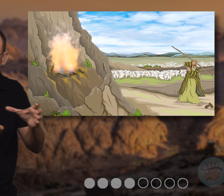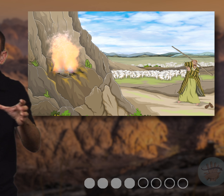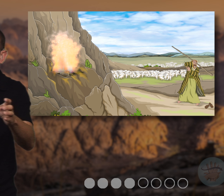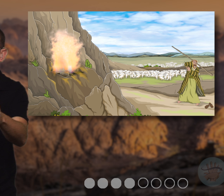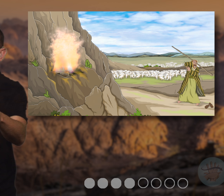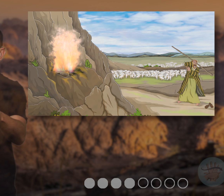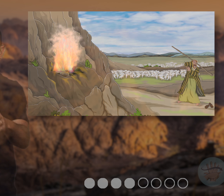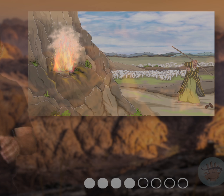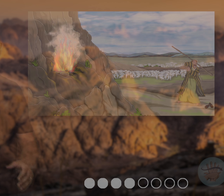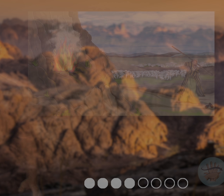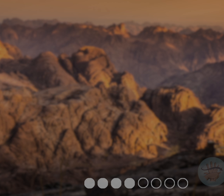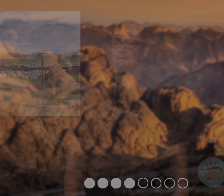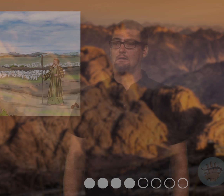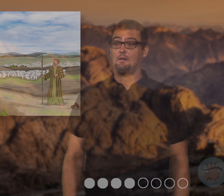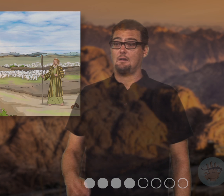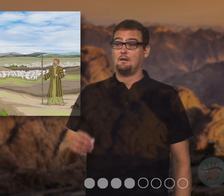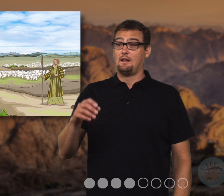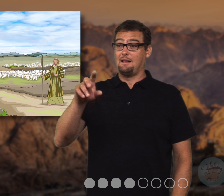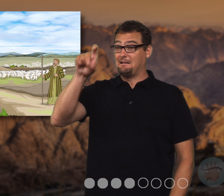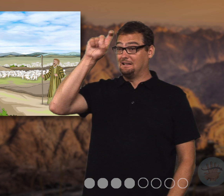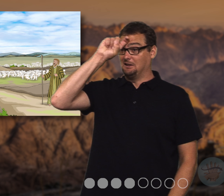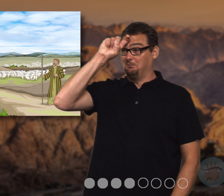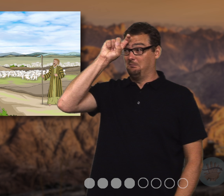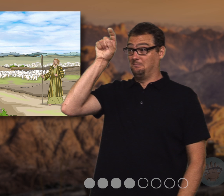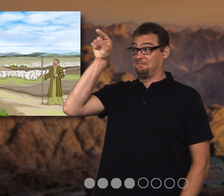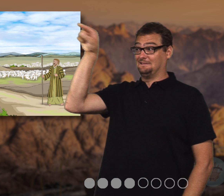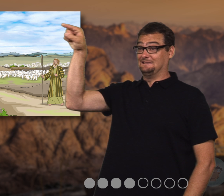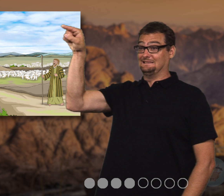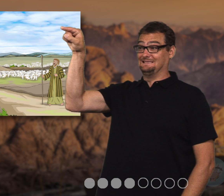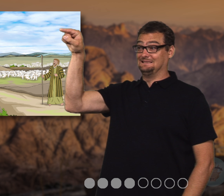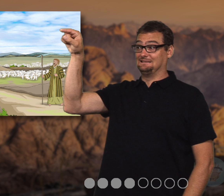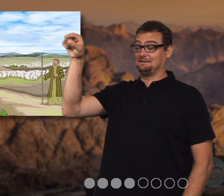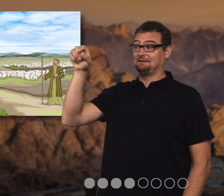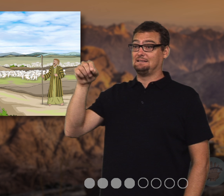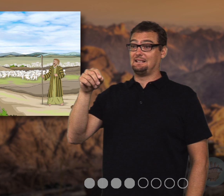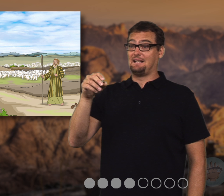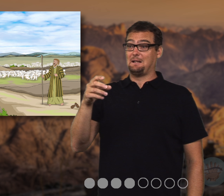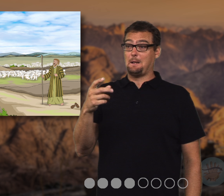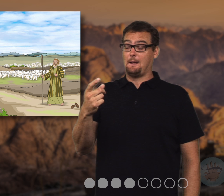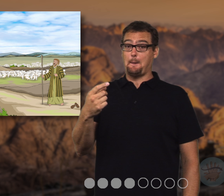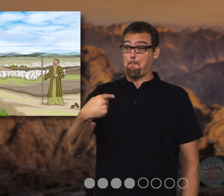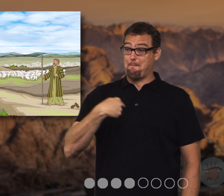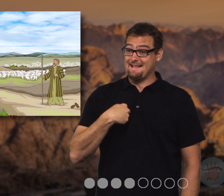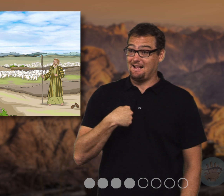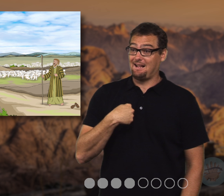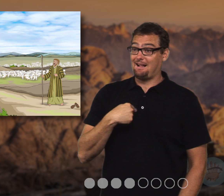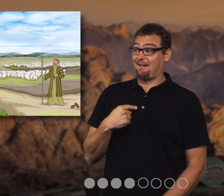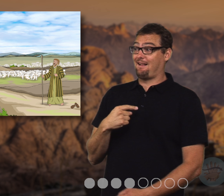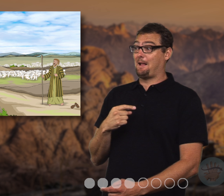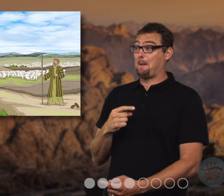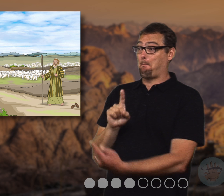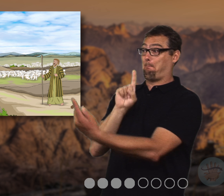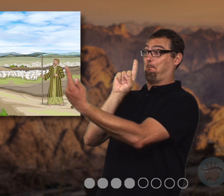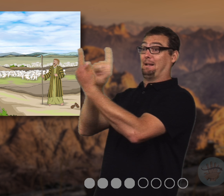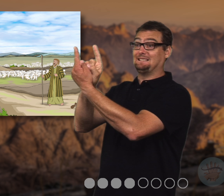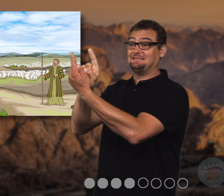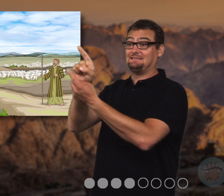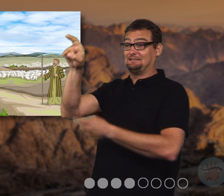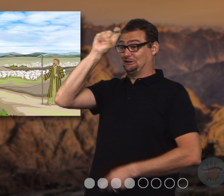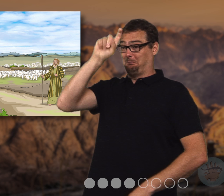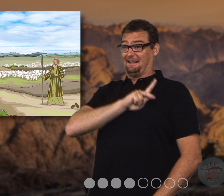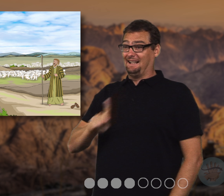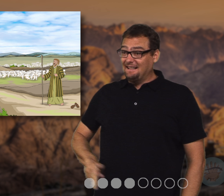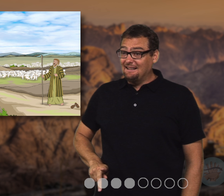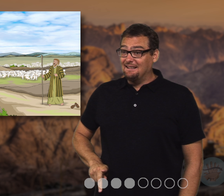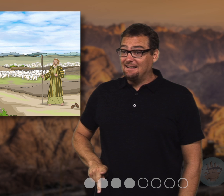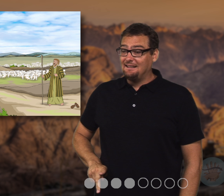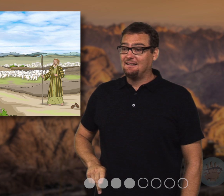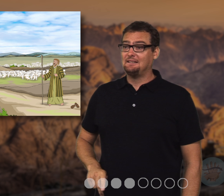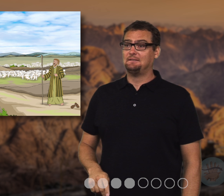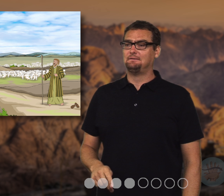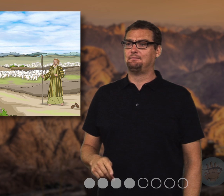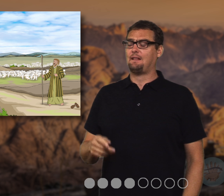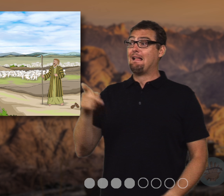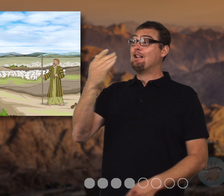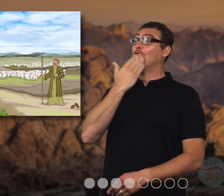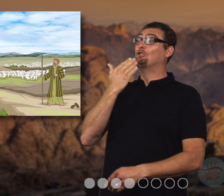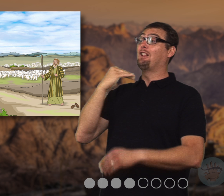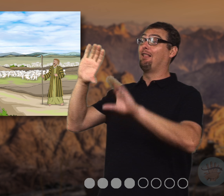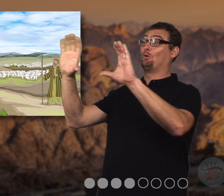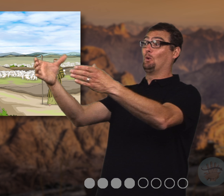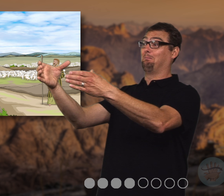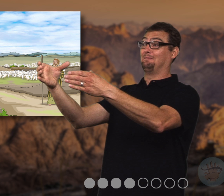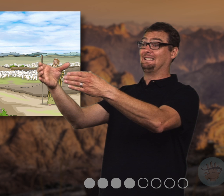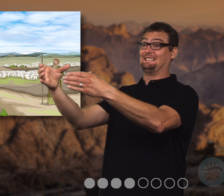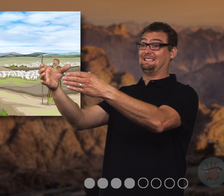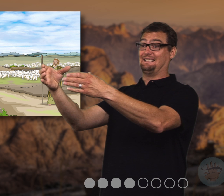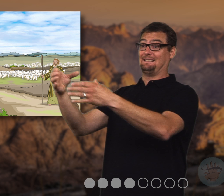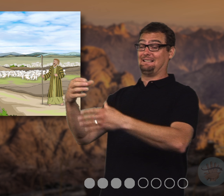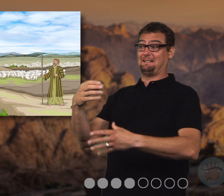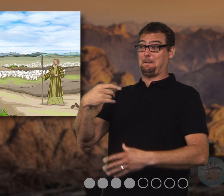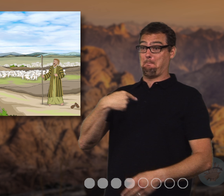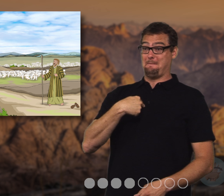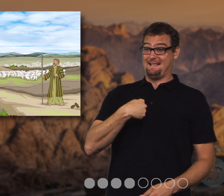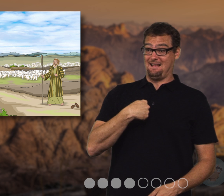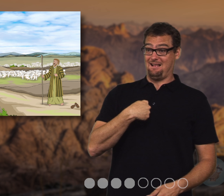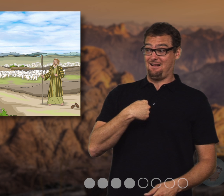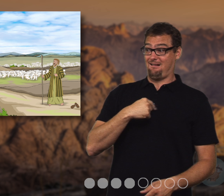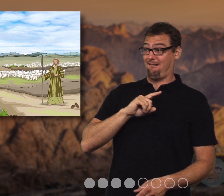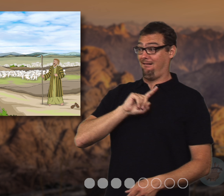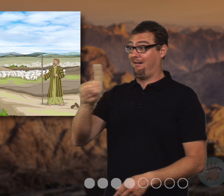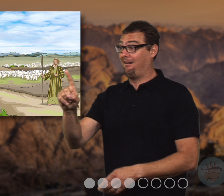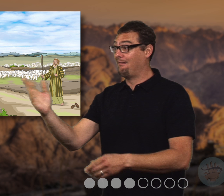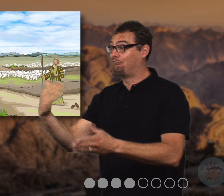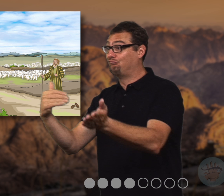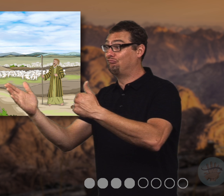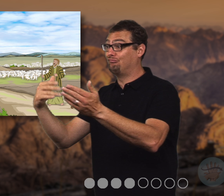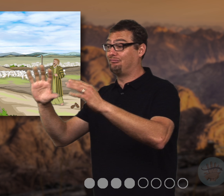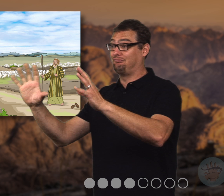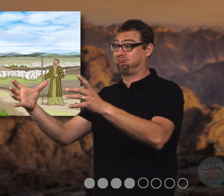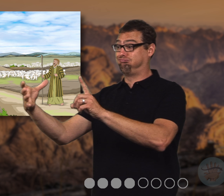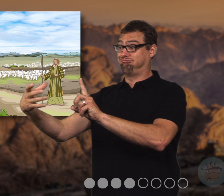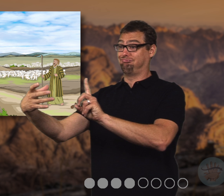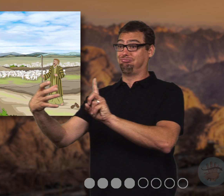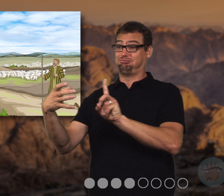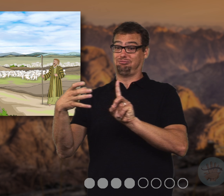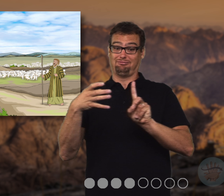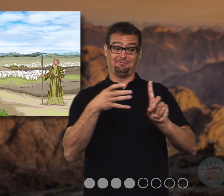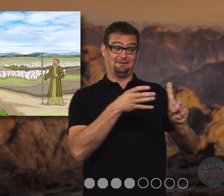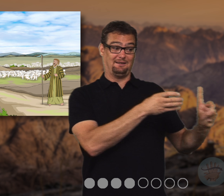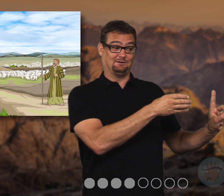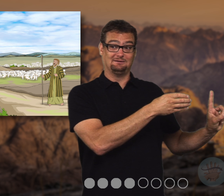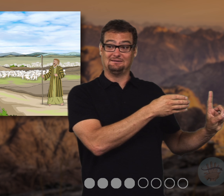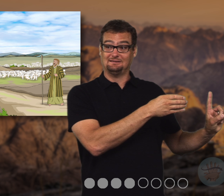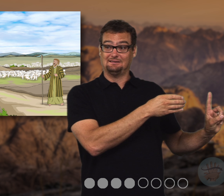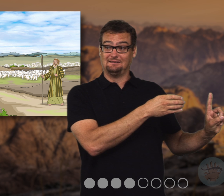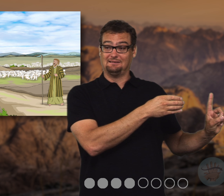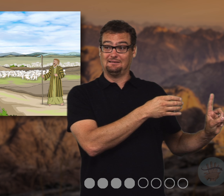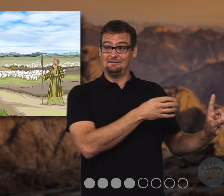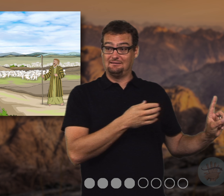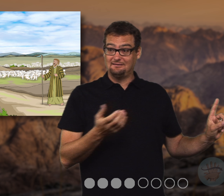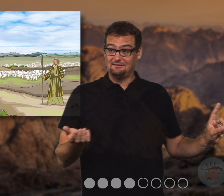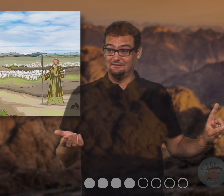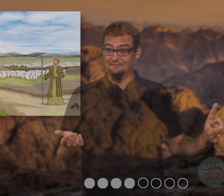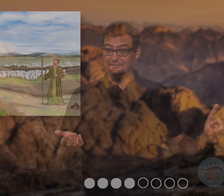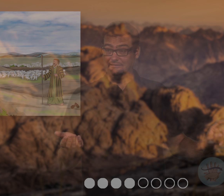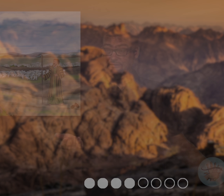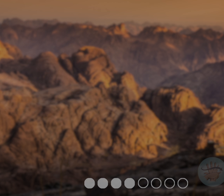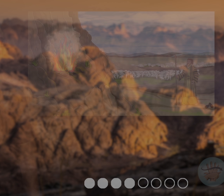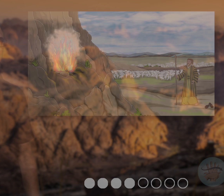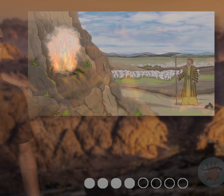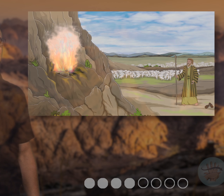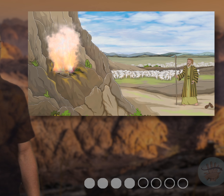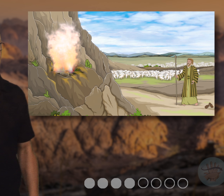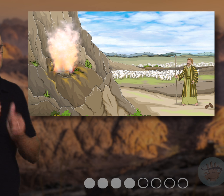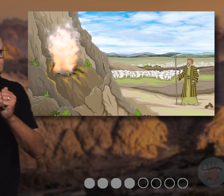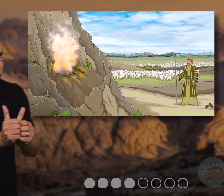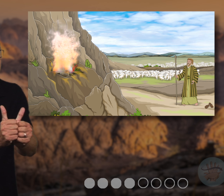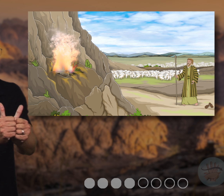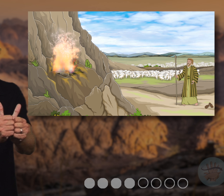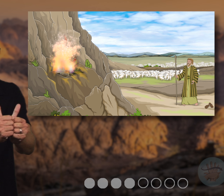But Moses asked God, “Who am I, that I should go to Pharaoh and bring the Israelites out of Egypt?”